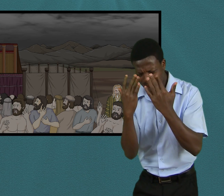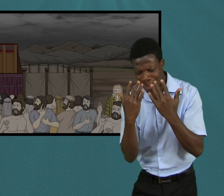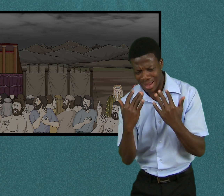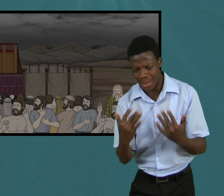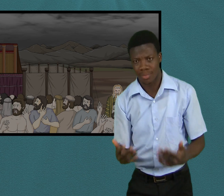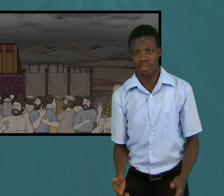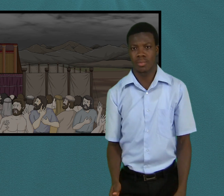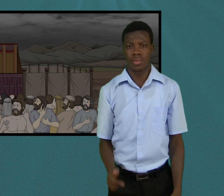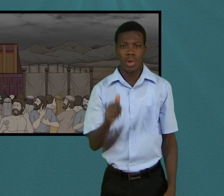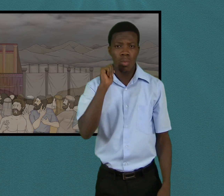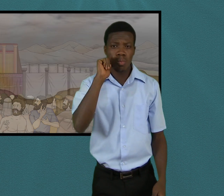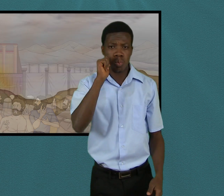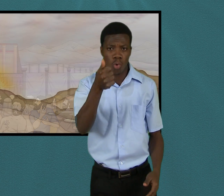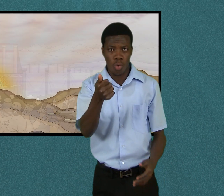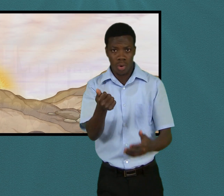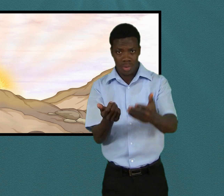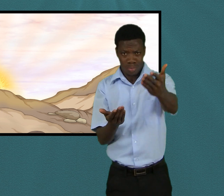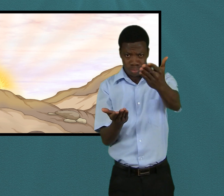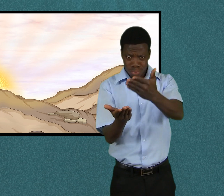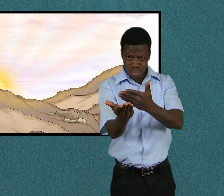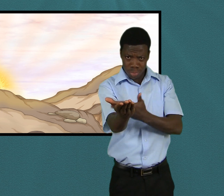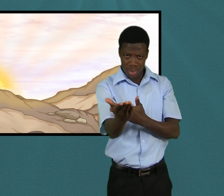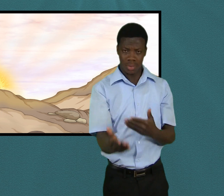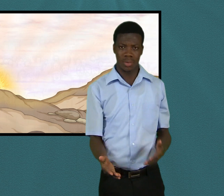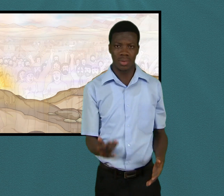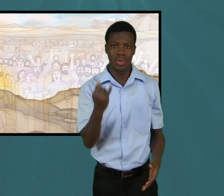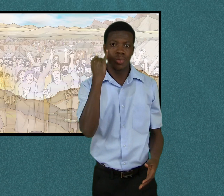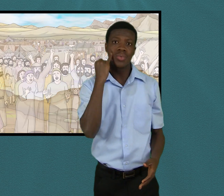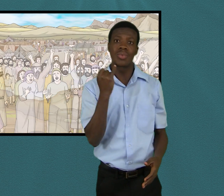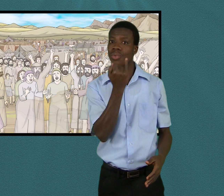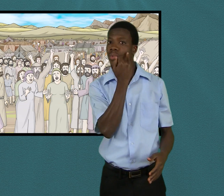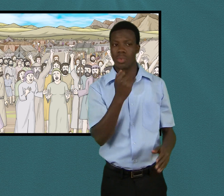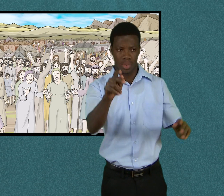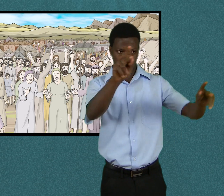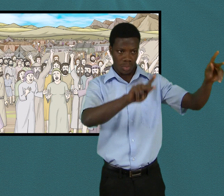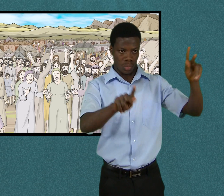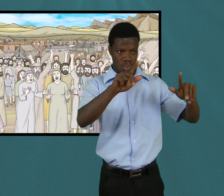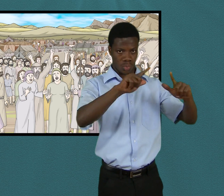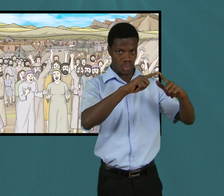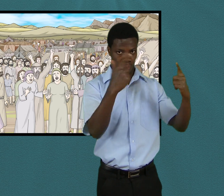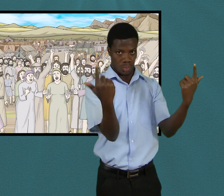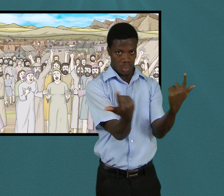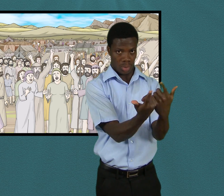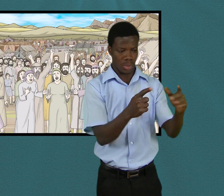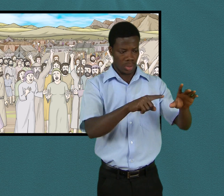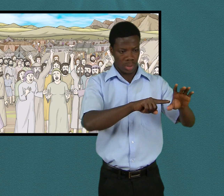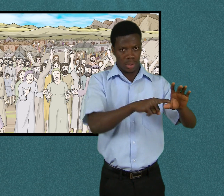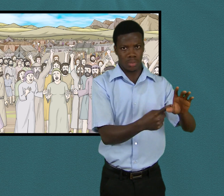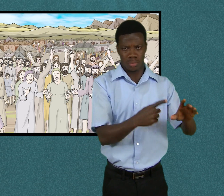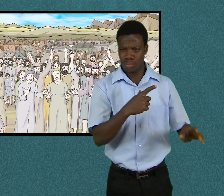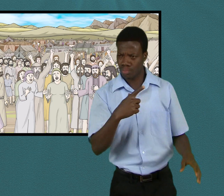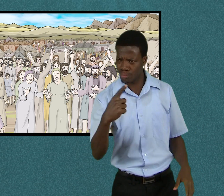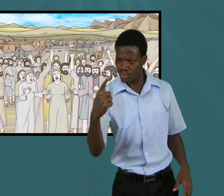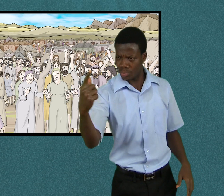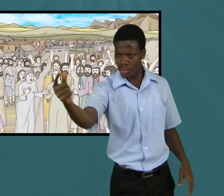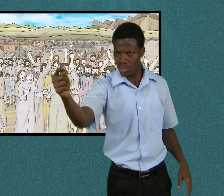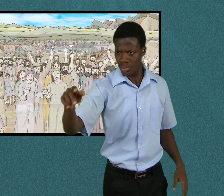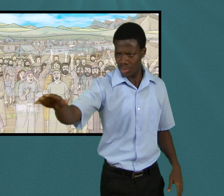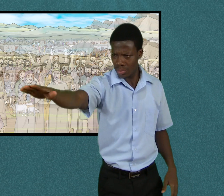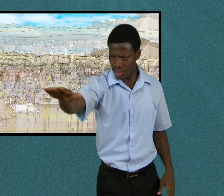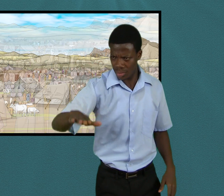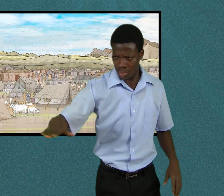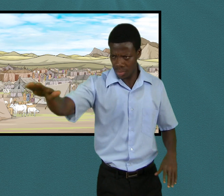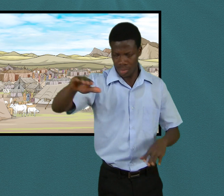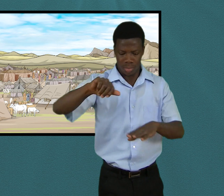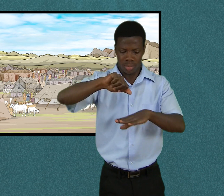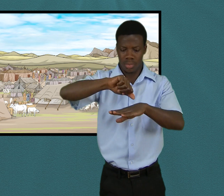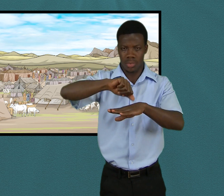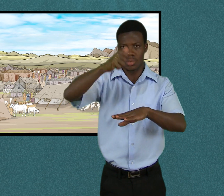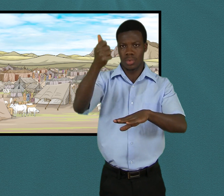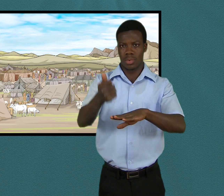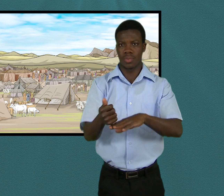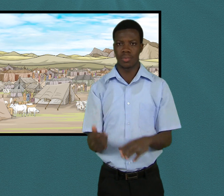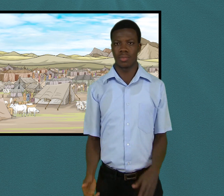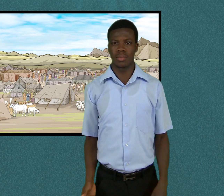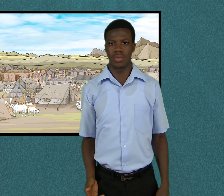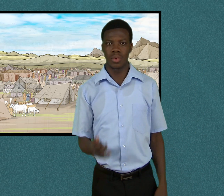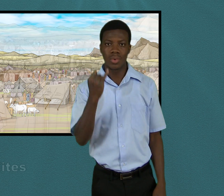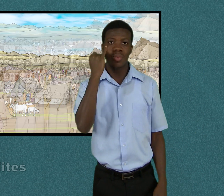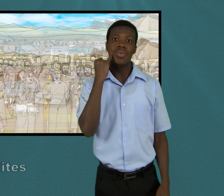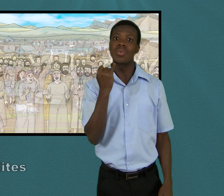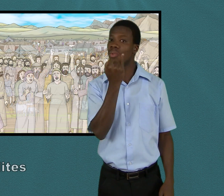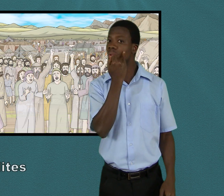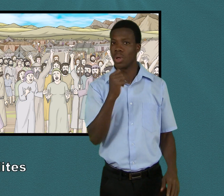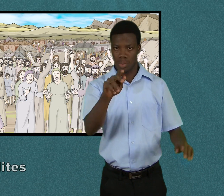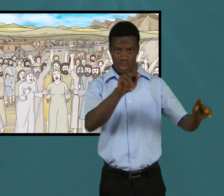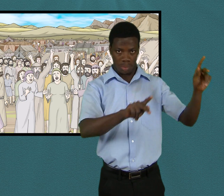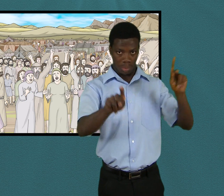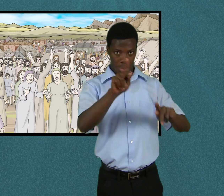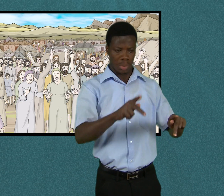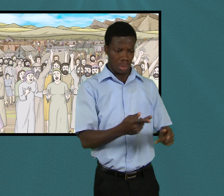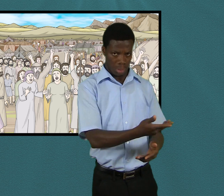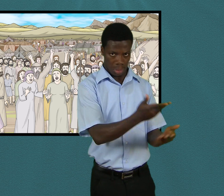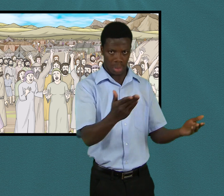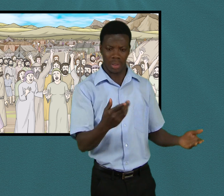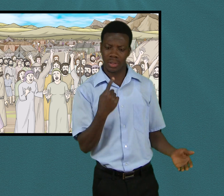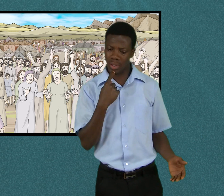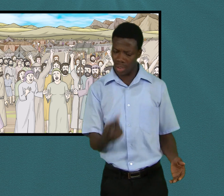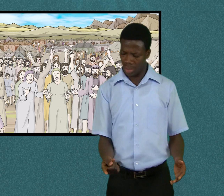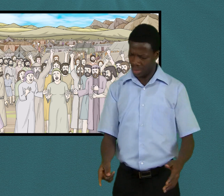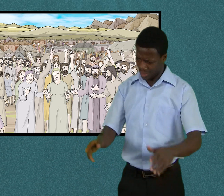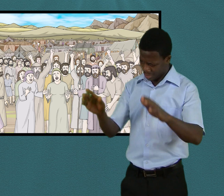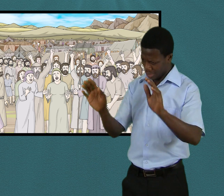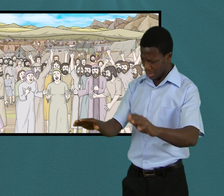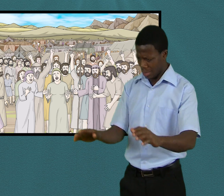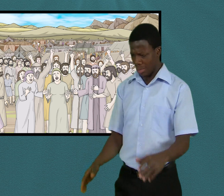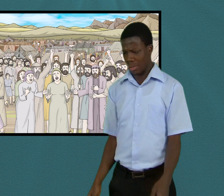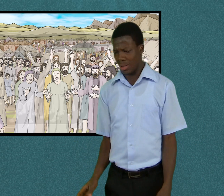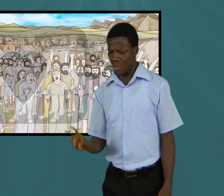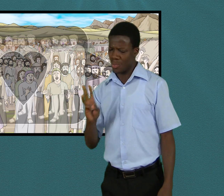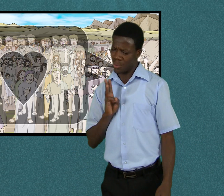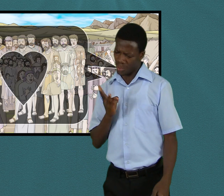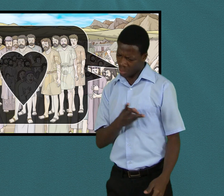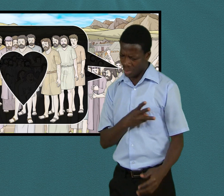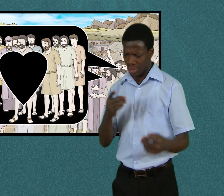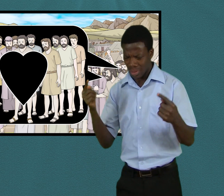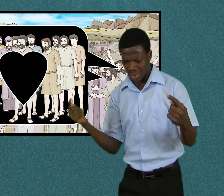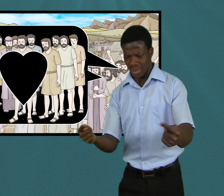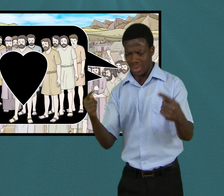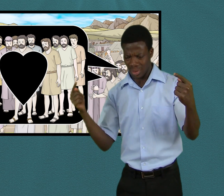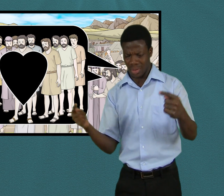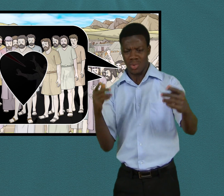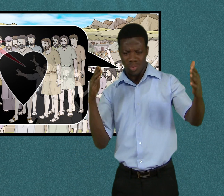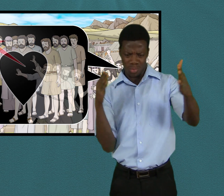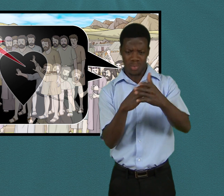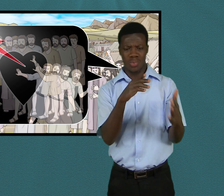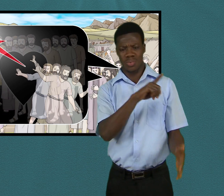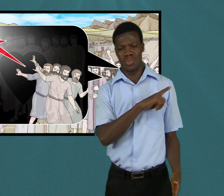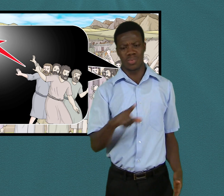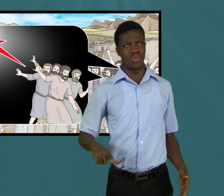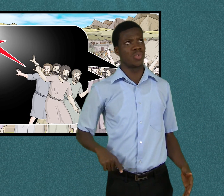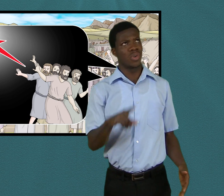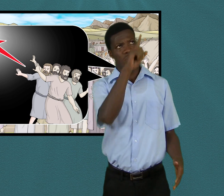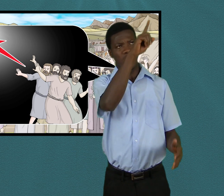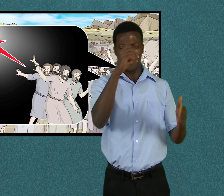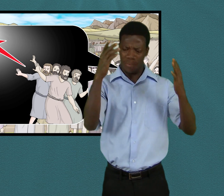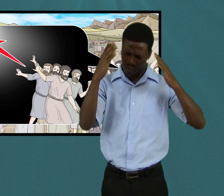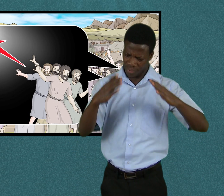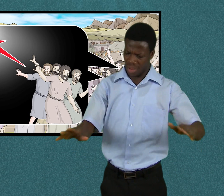Early the next morning they got up and went up toward the ridge of the hill country.